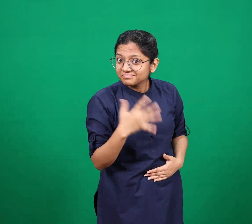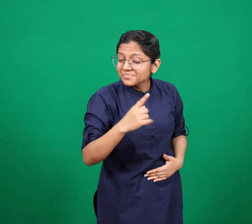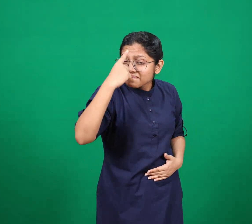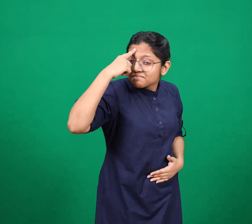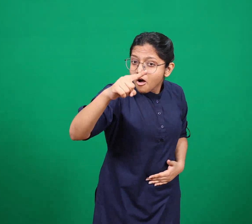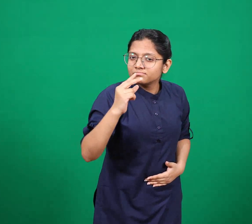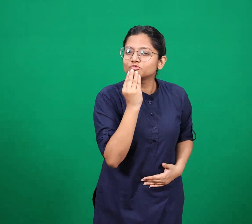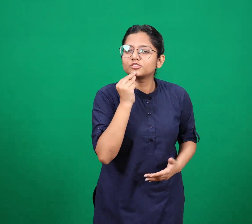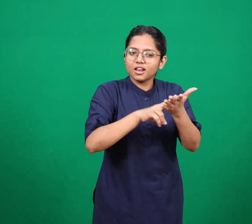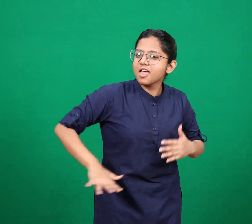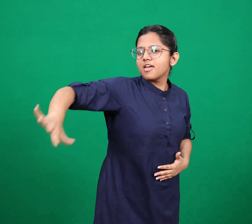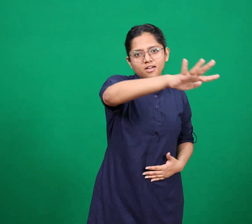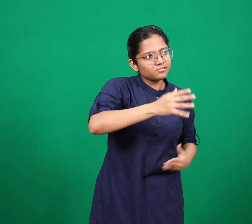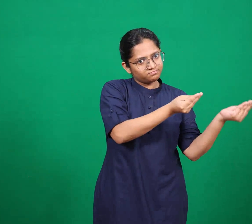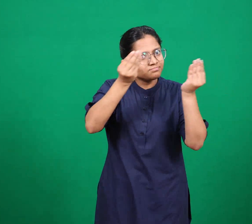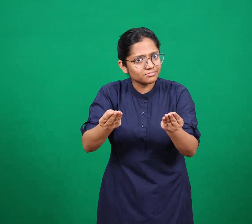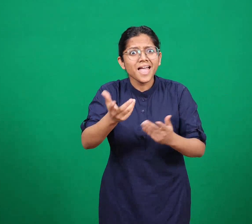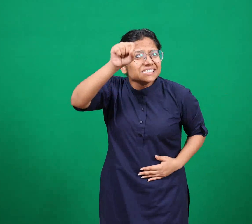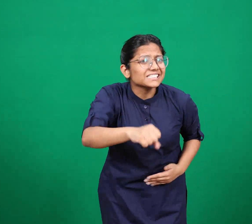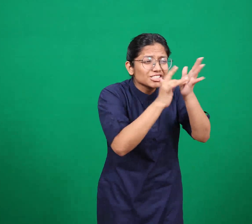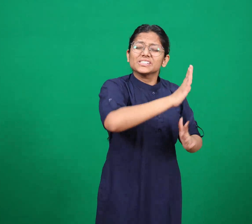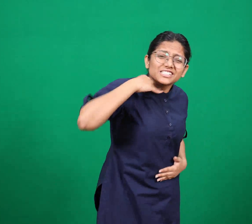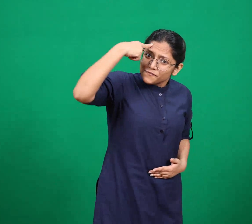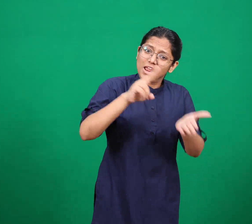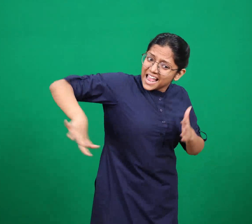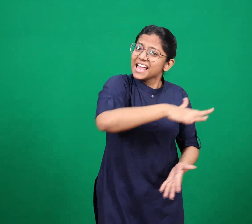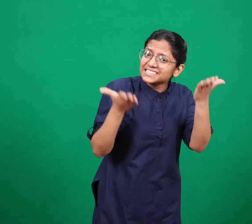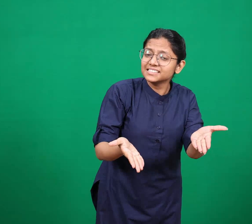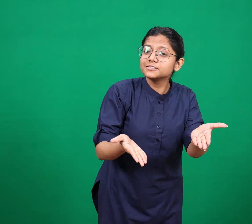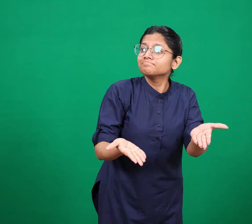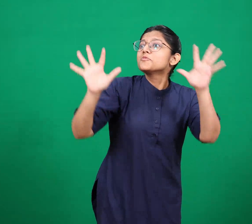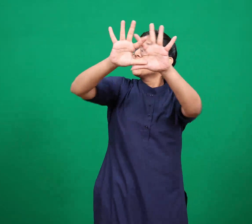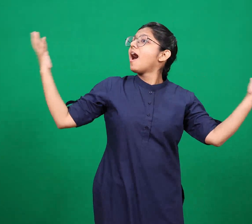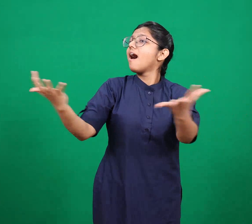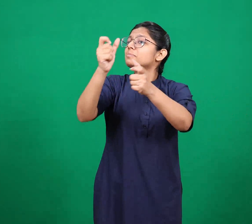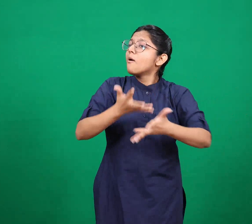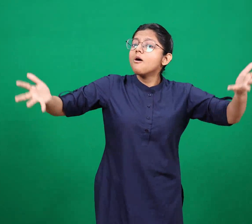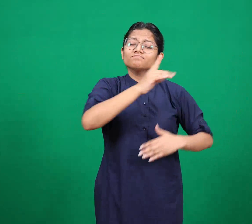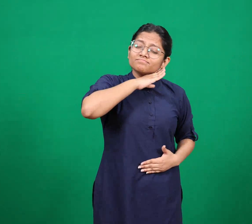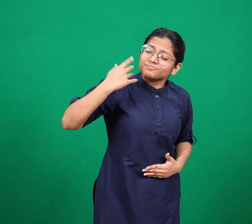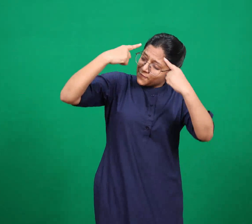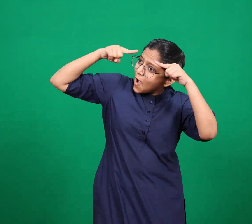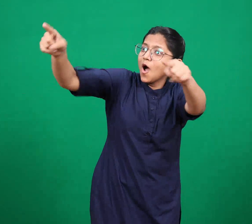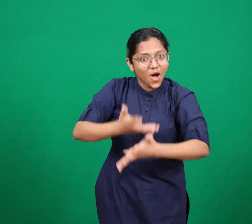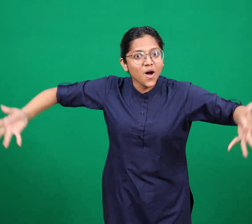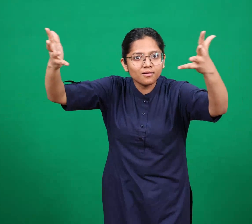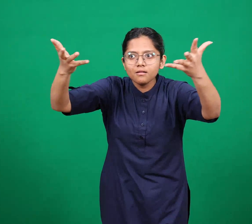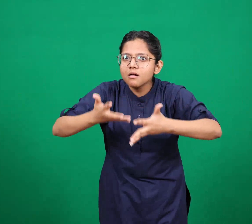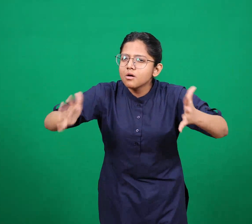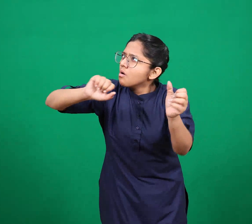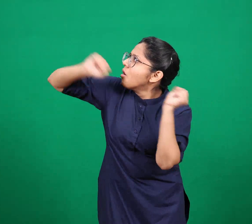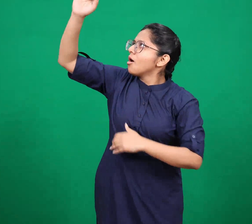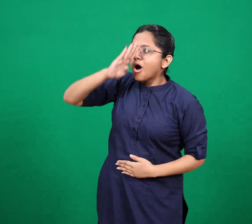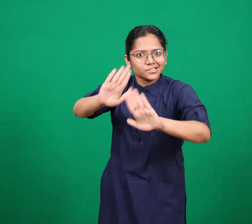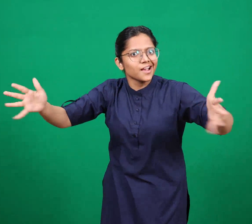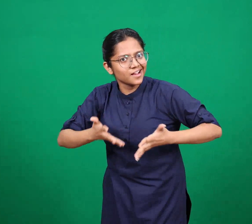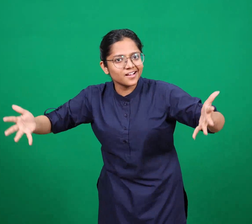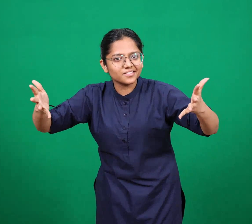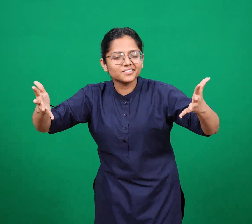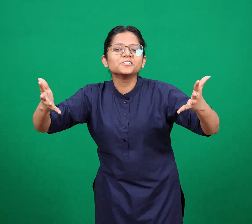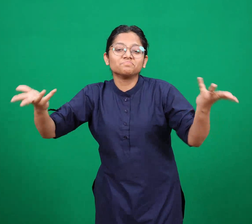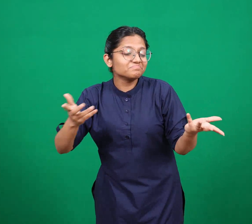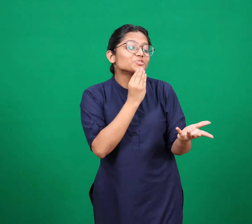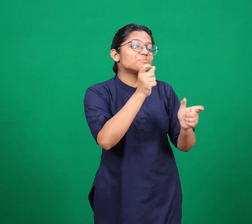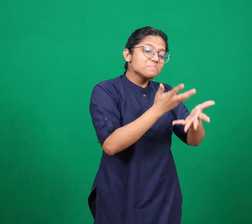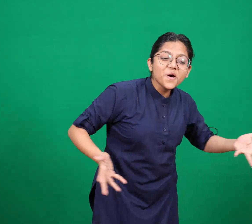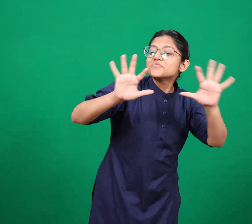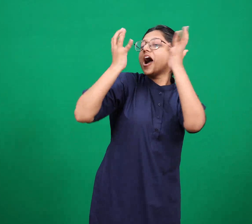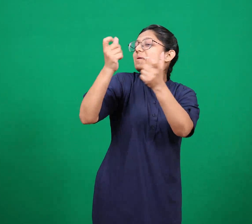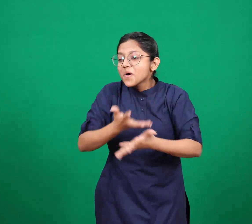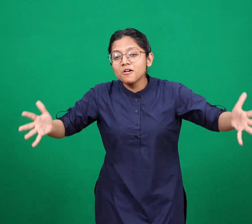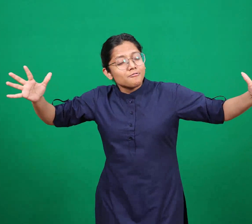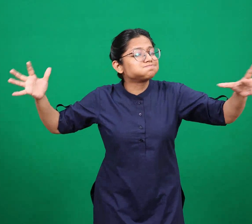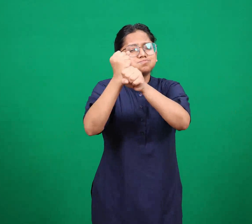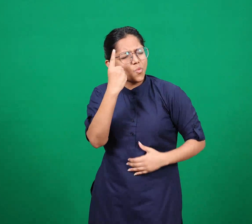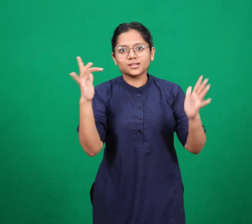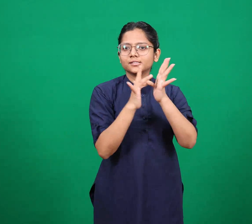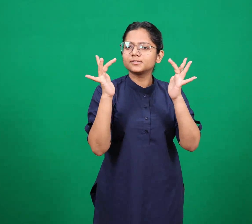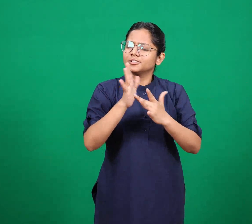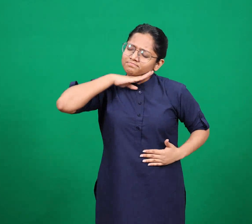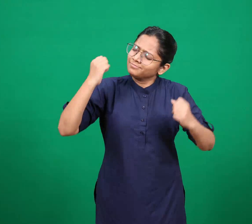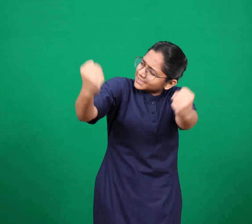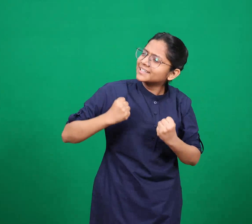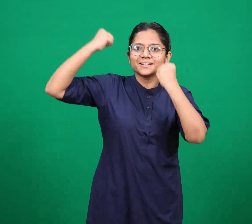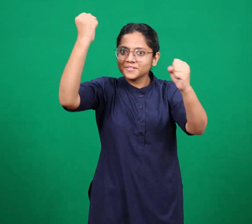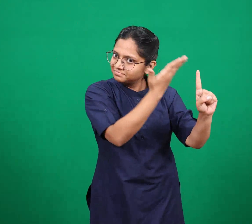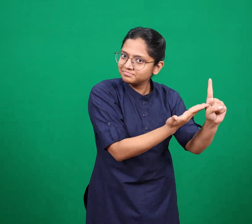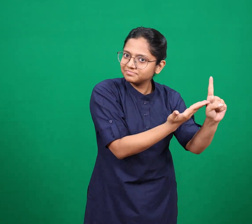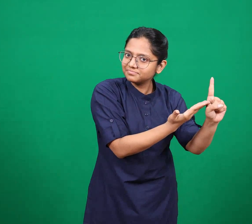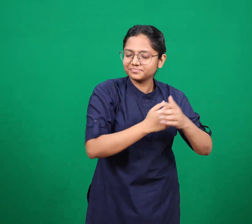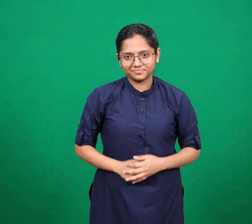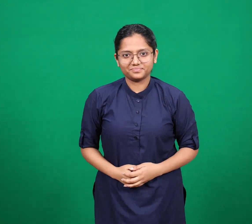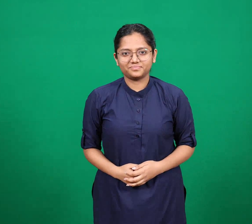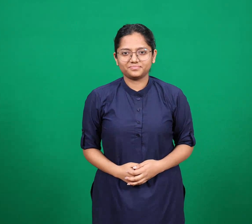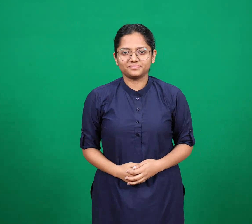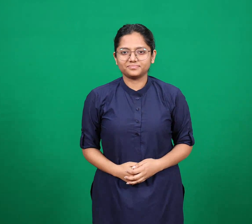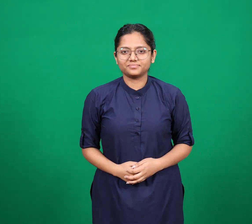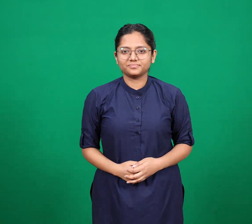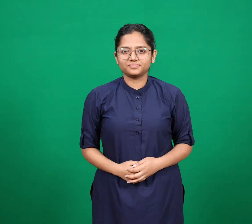Instead, as high priest that year, he was prophesying that Jesus would die for the nation, and not only for the nation, but also for the scattered children of God, to gather them together into one.